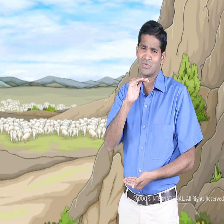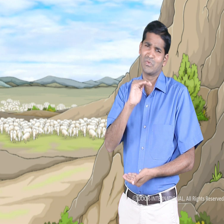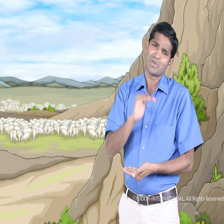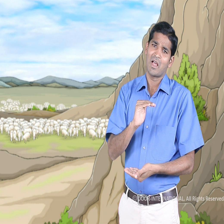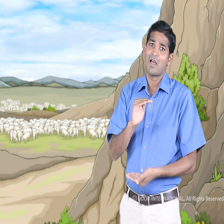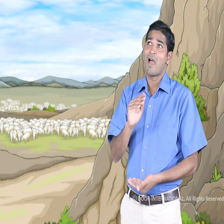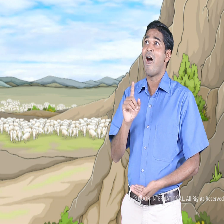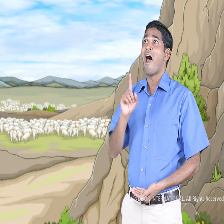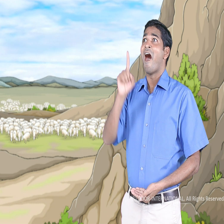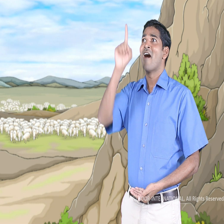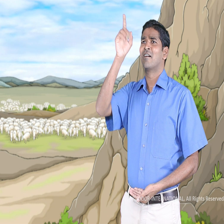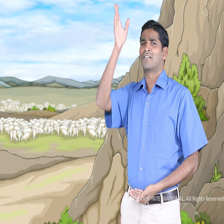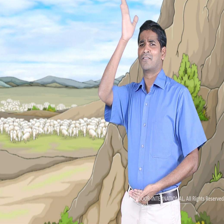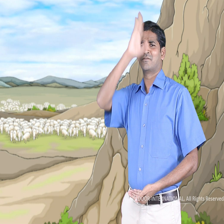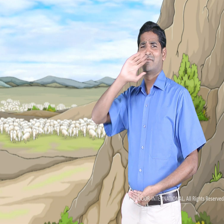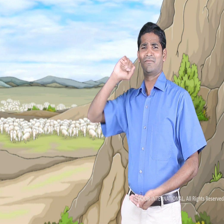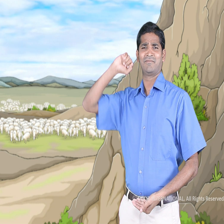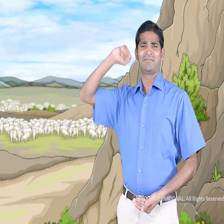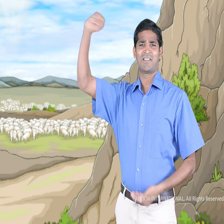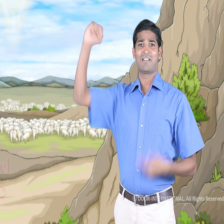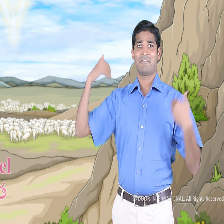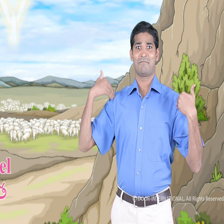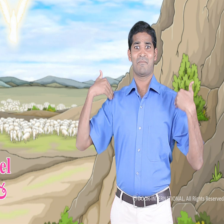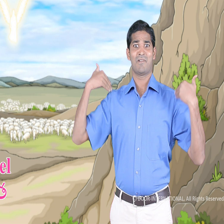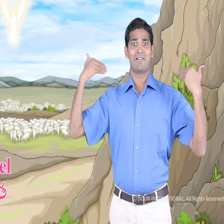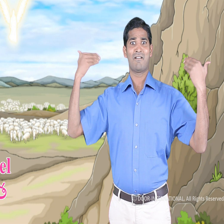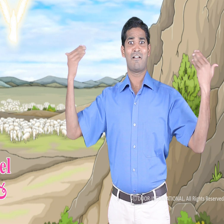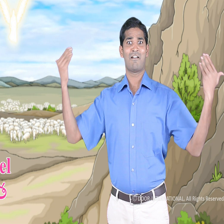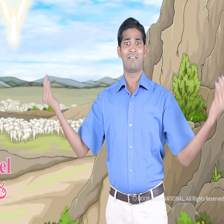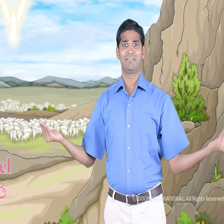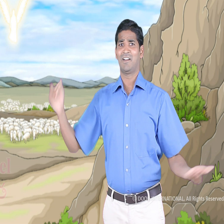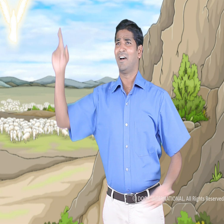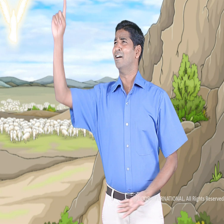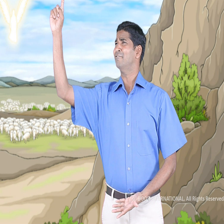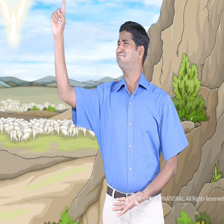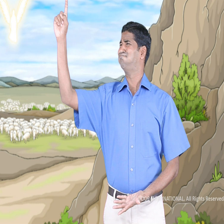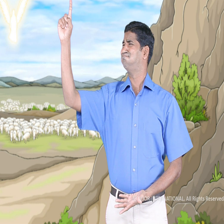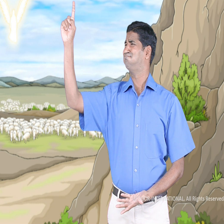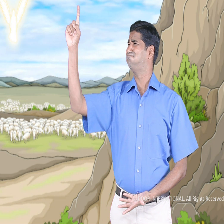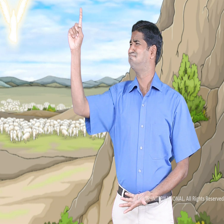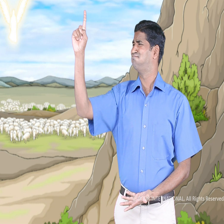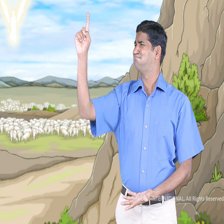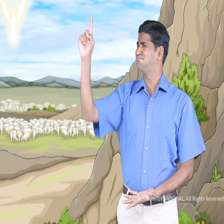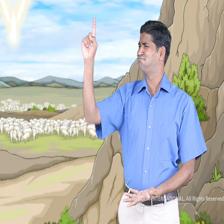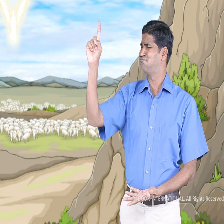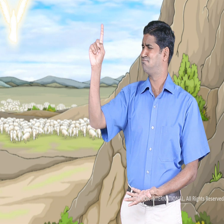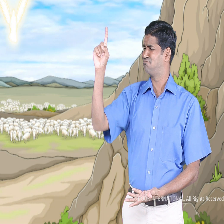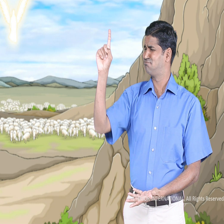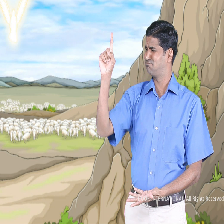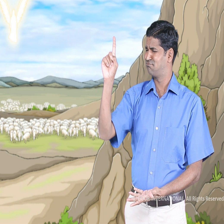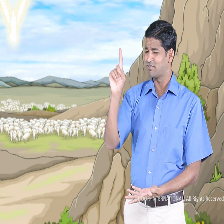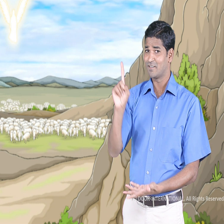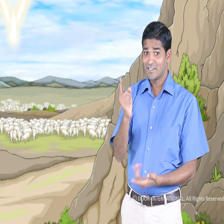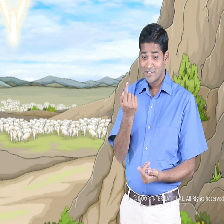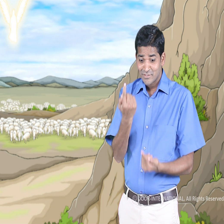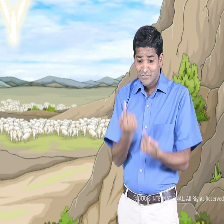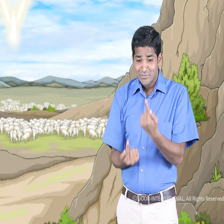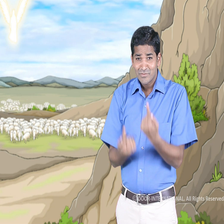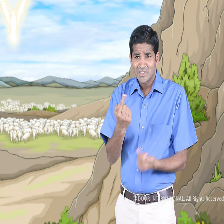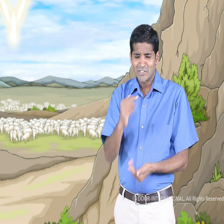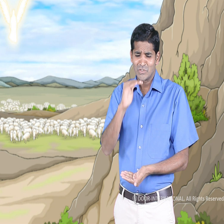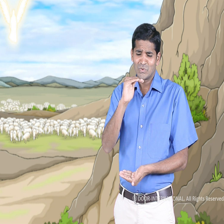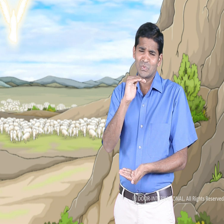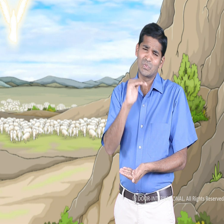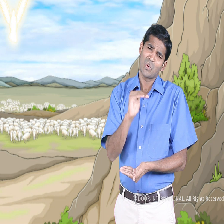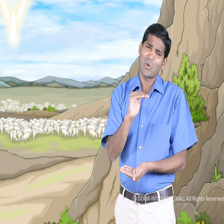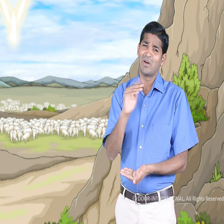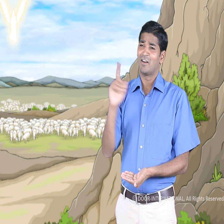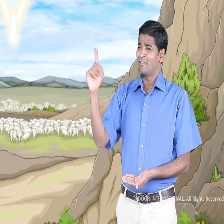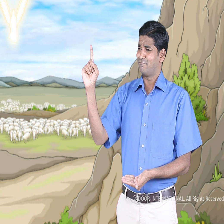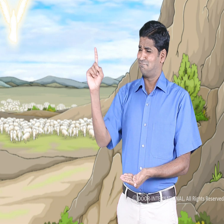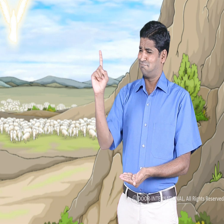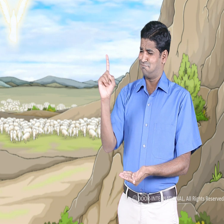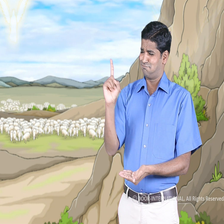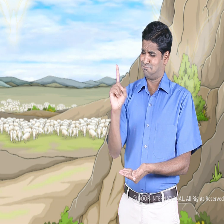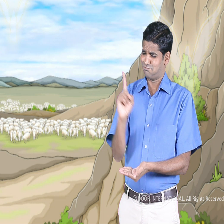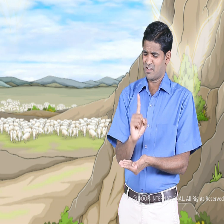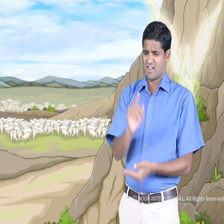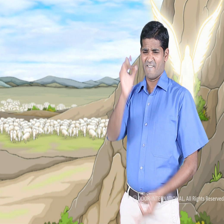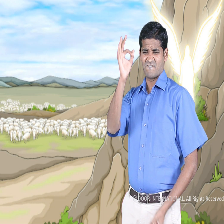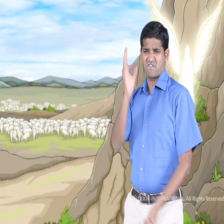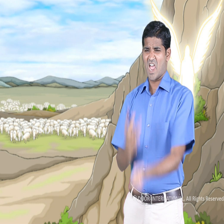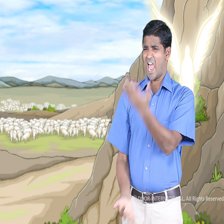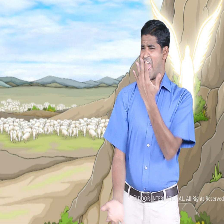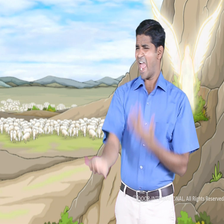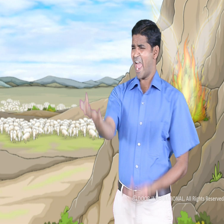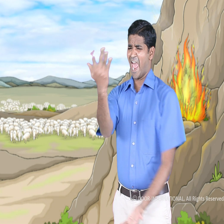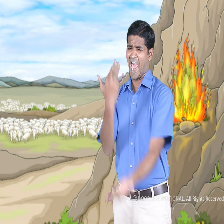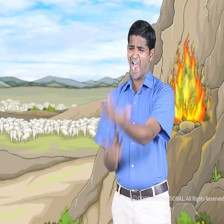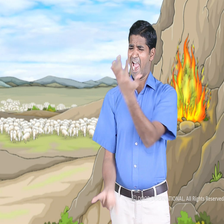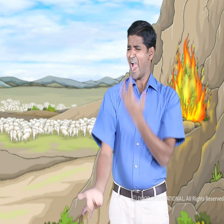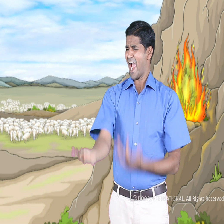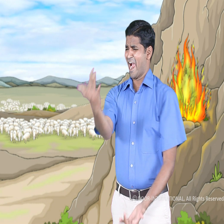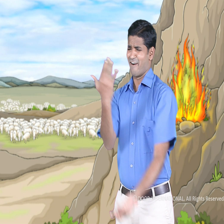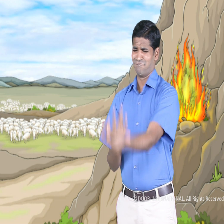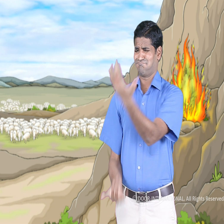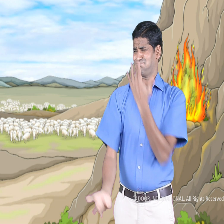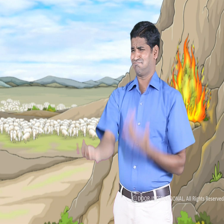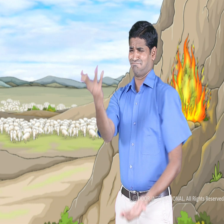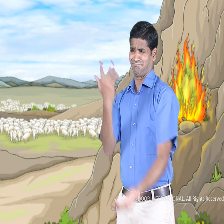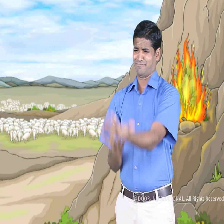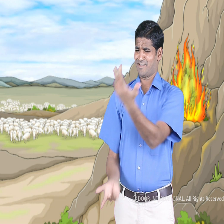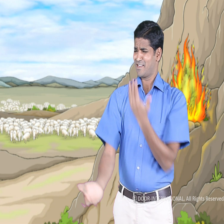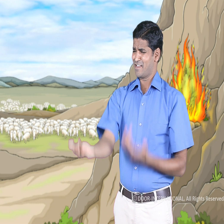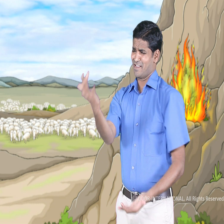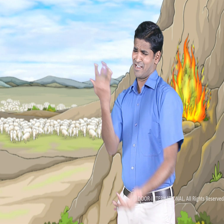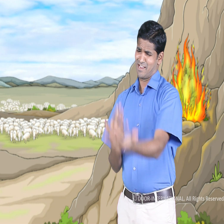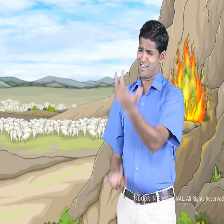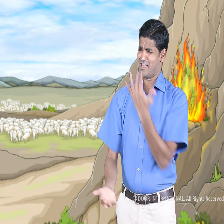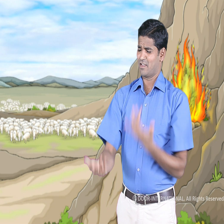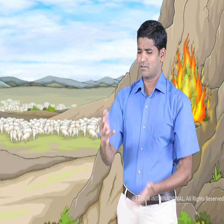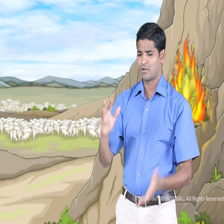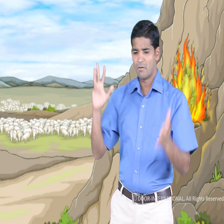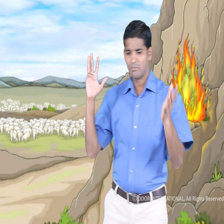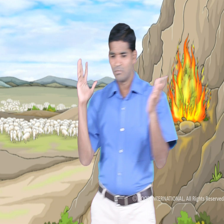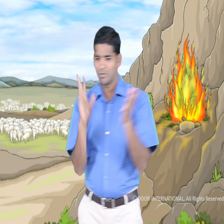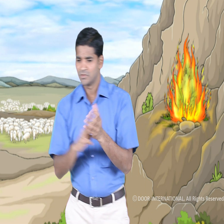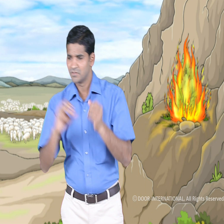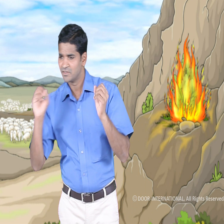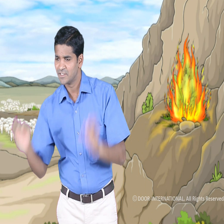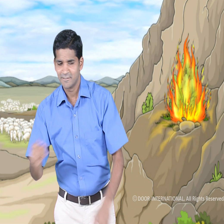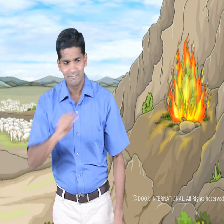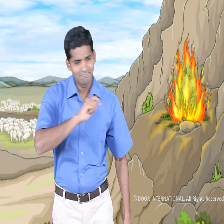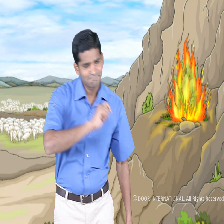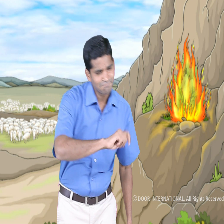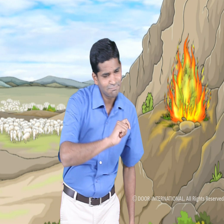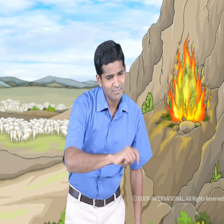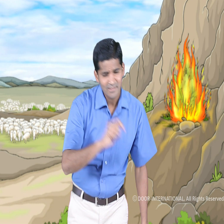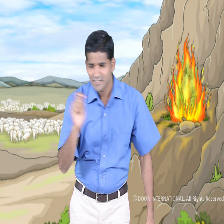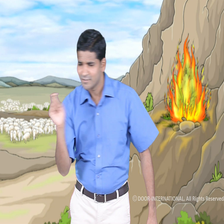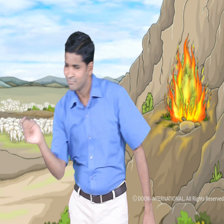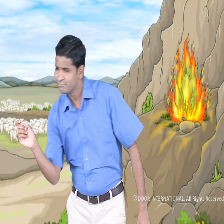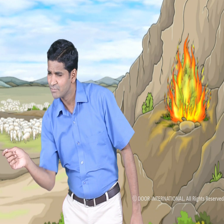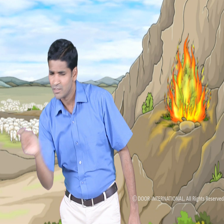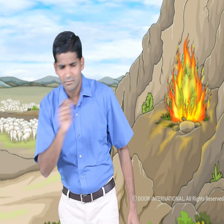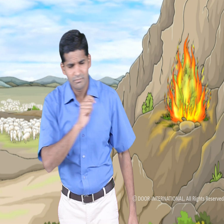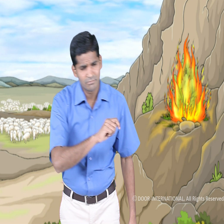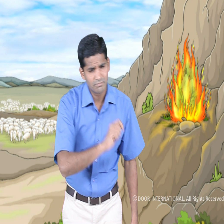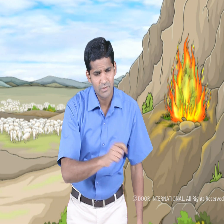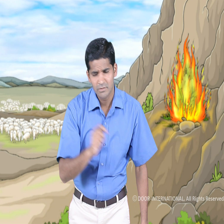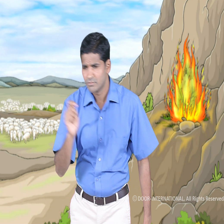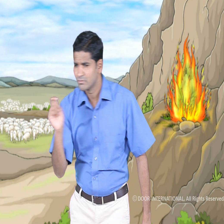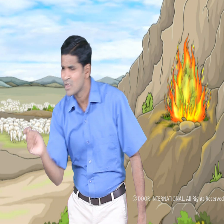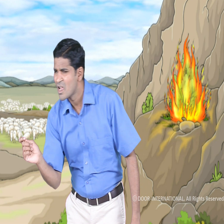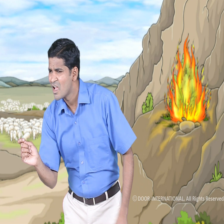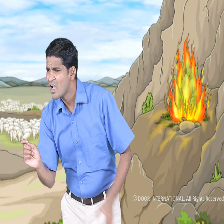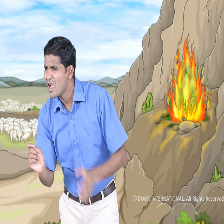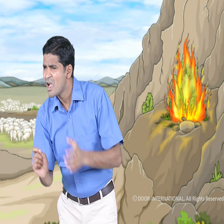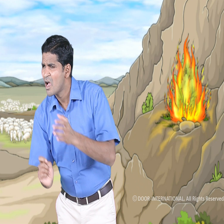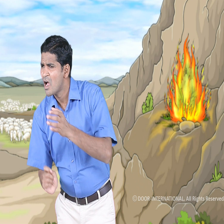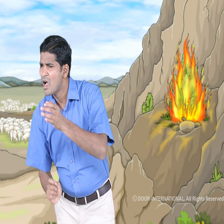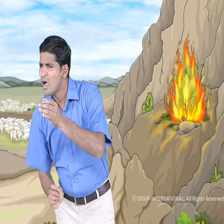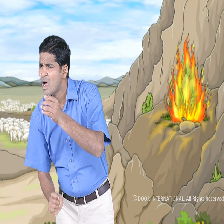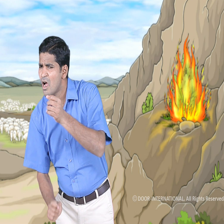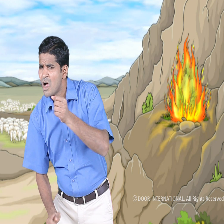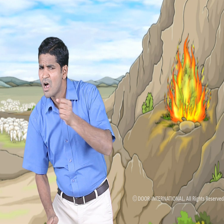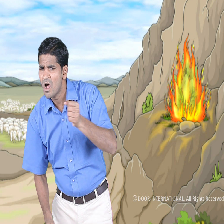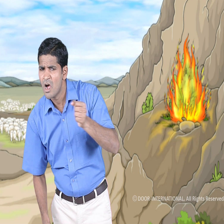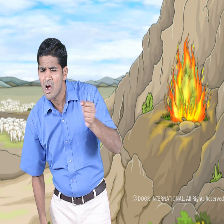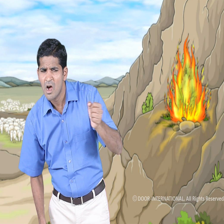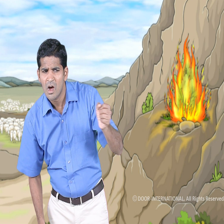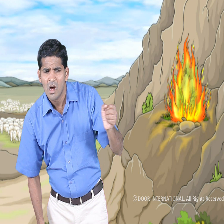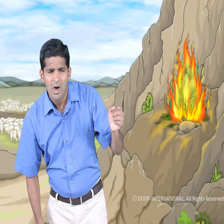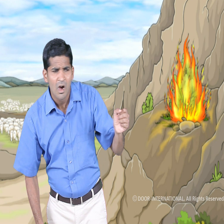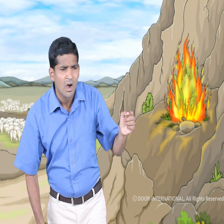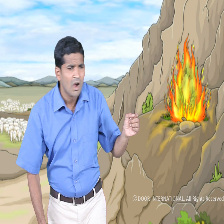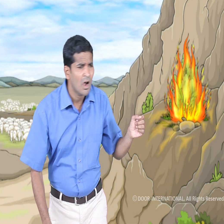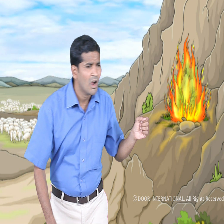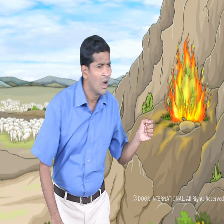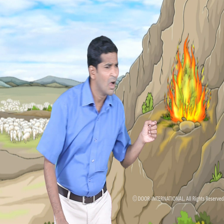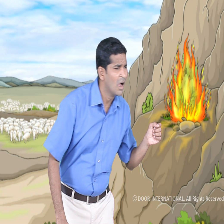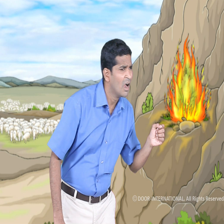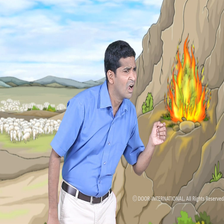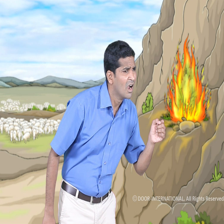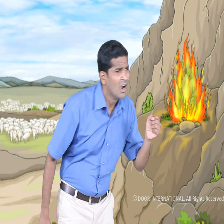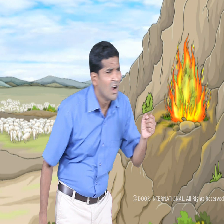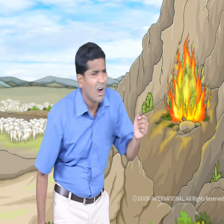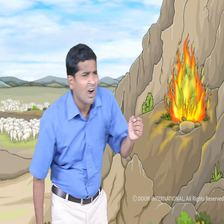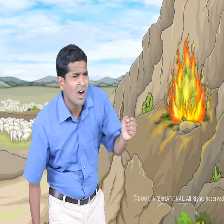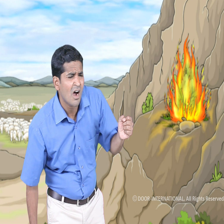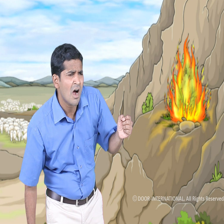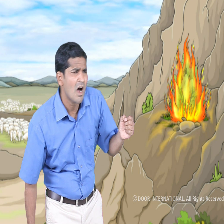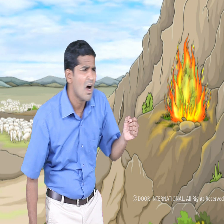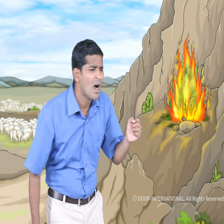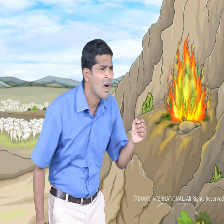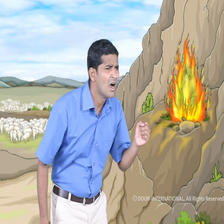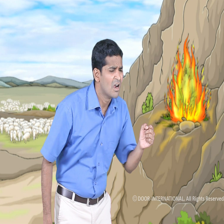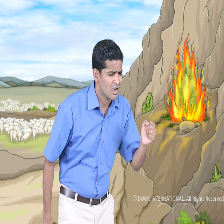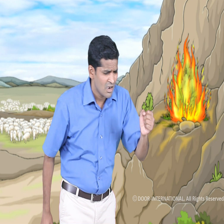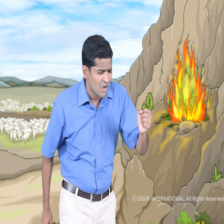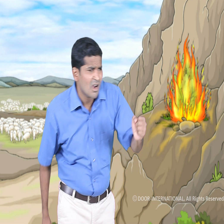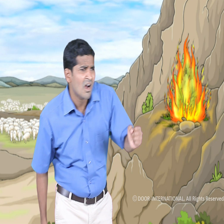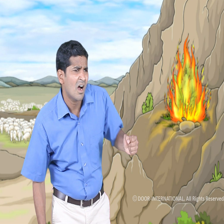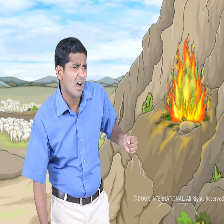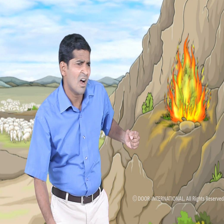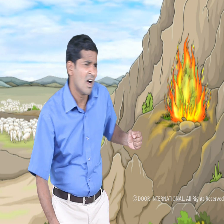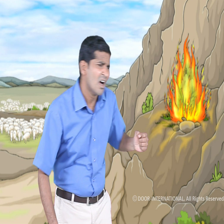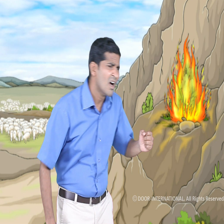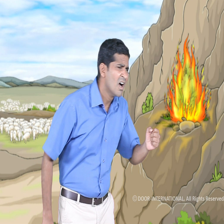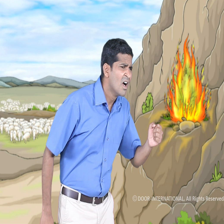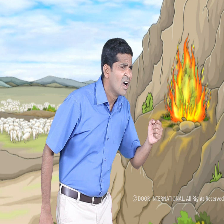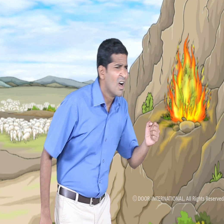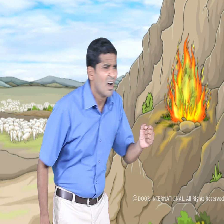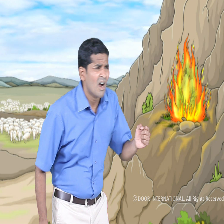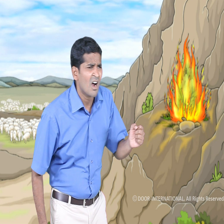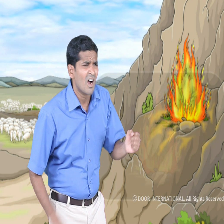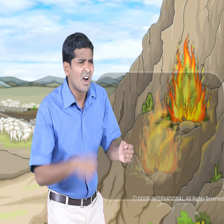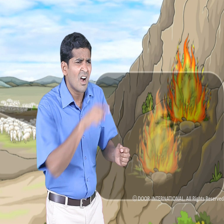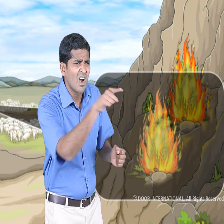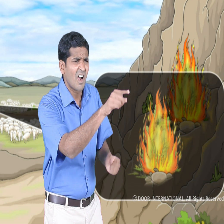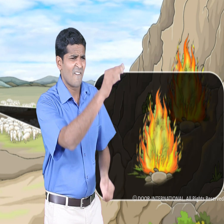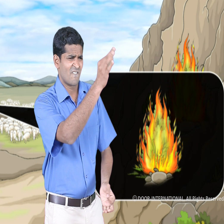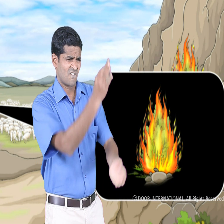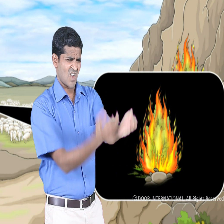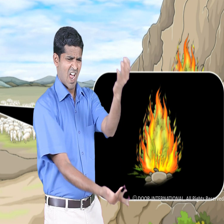There the angel of the LORD appeared to him in a blazing fire from within a bush.